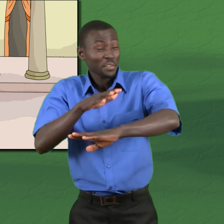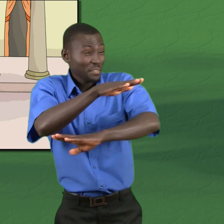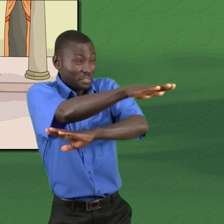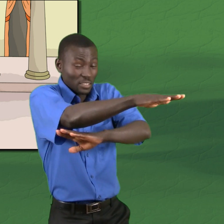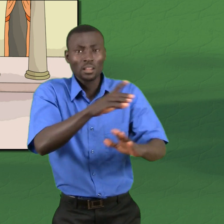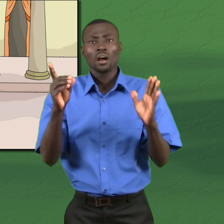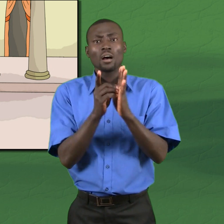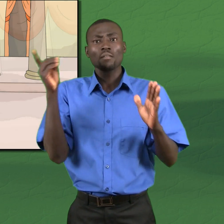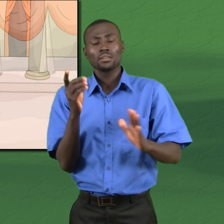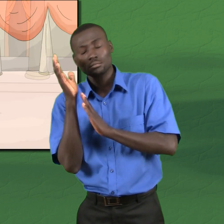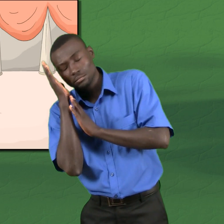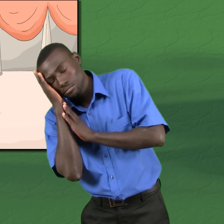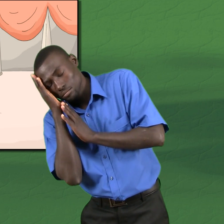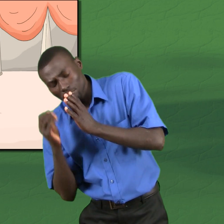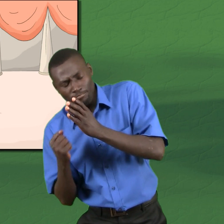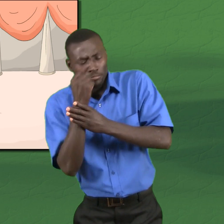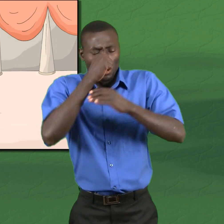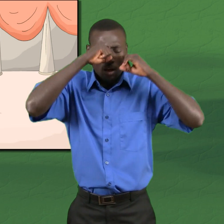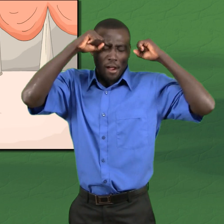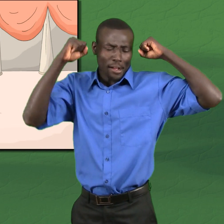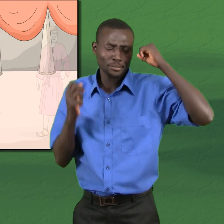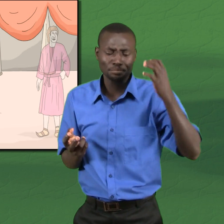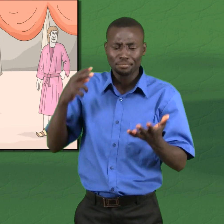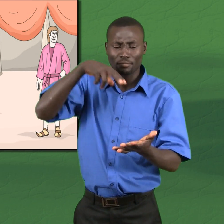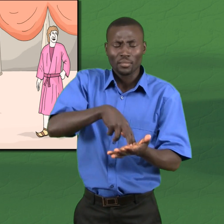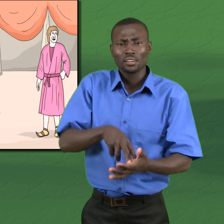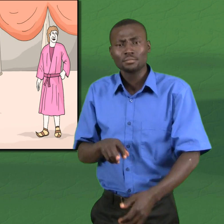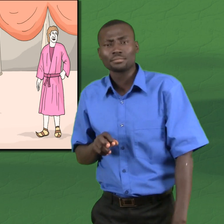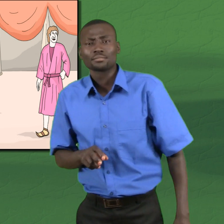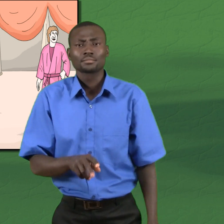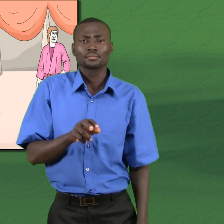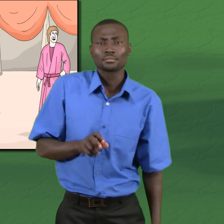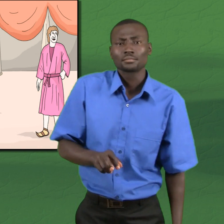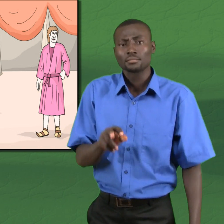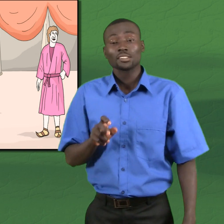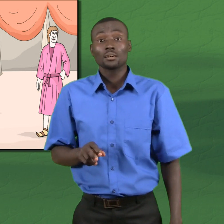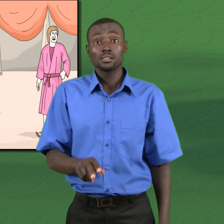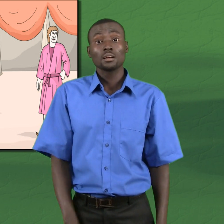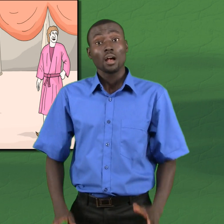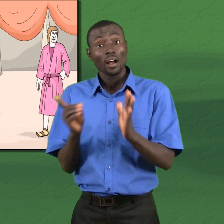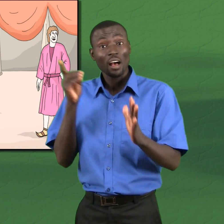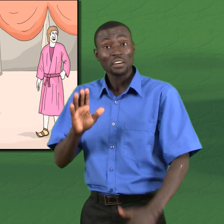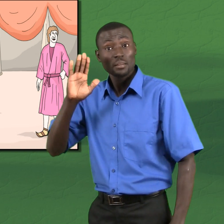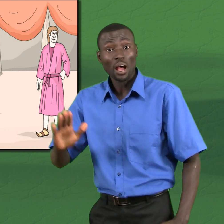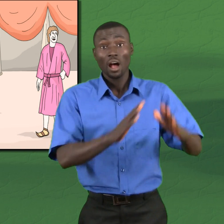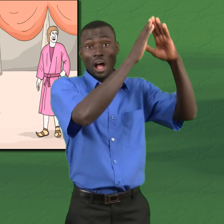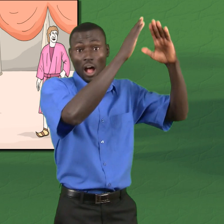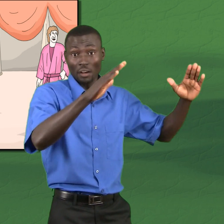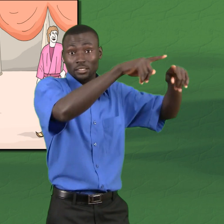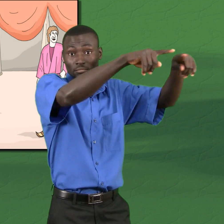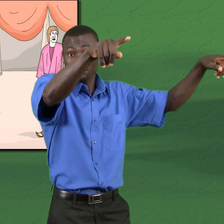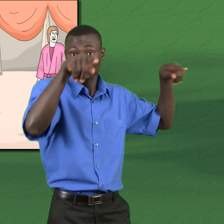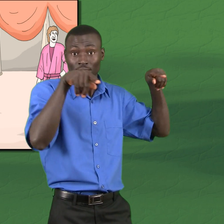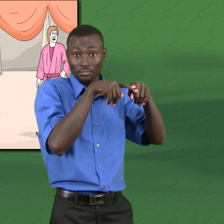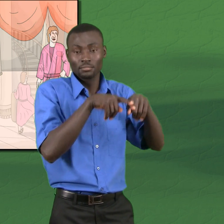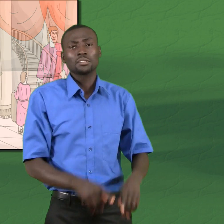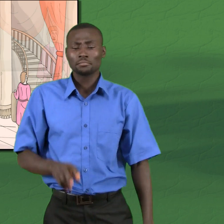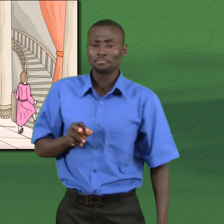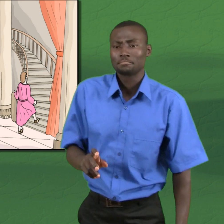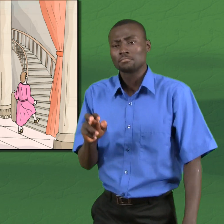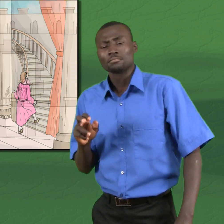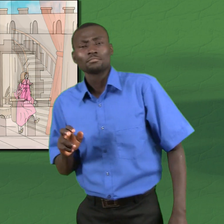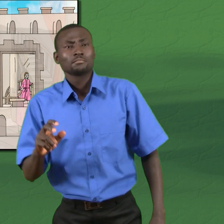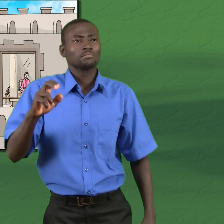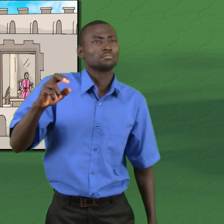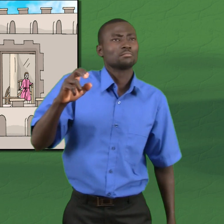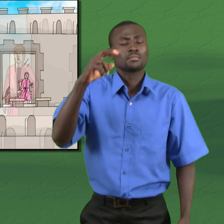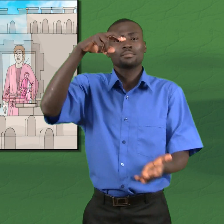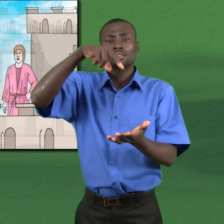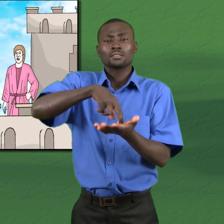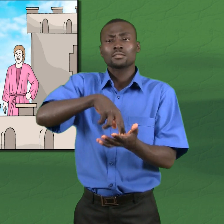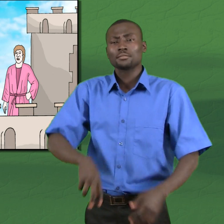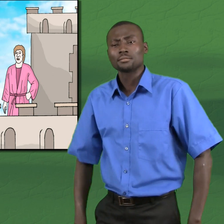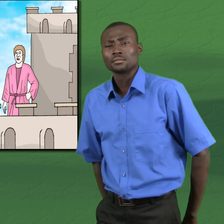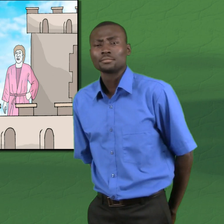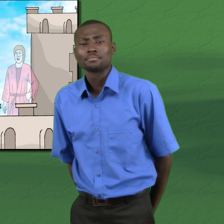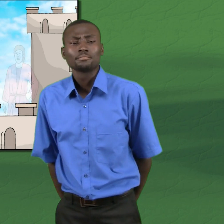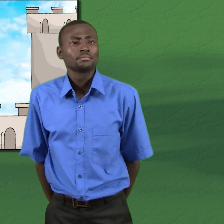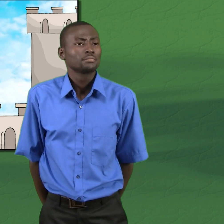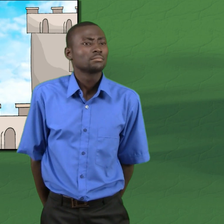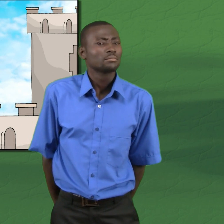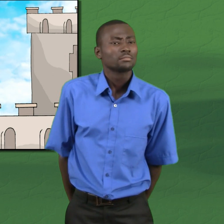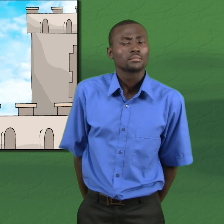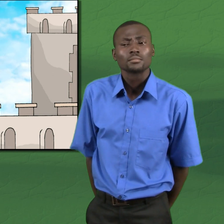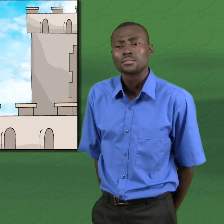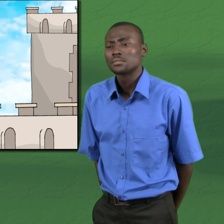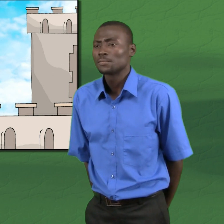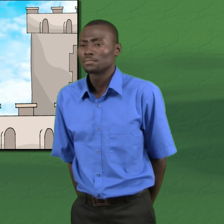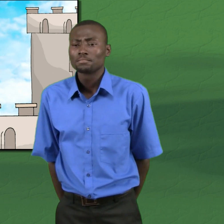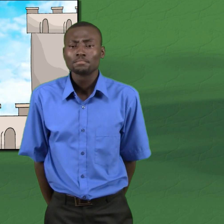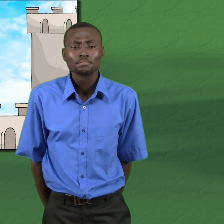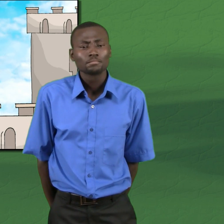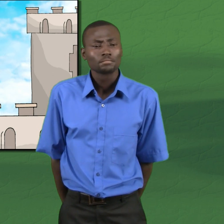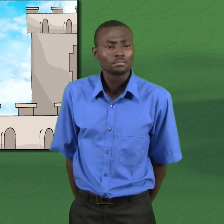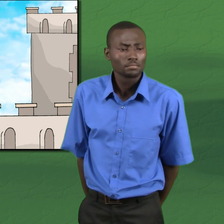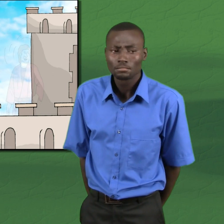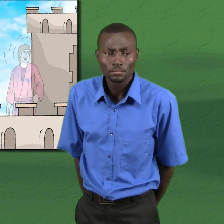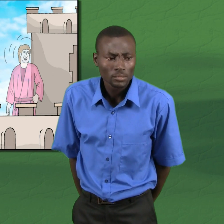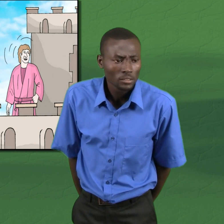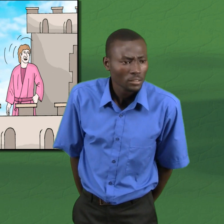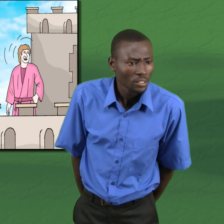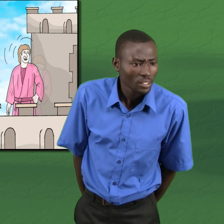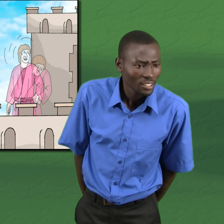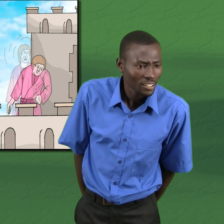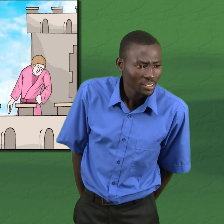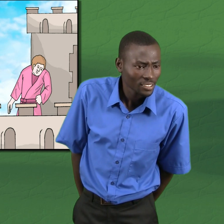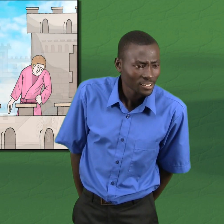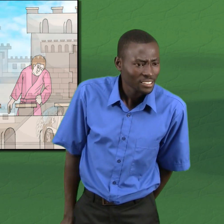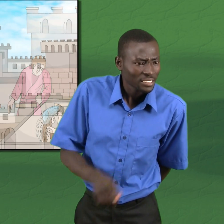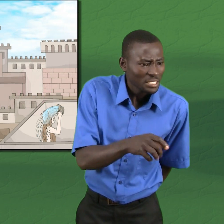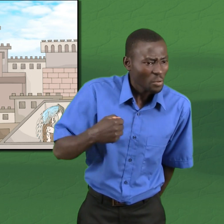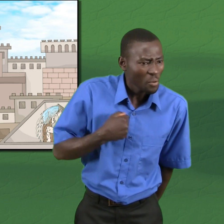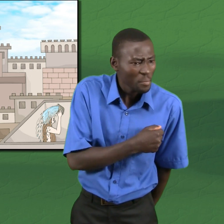One evening David got up from his bed and strolled around on the roof of the palace.